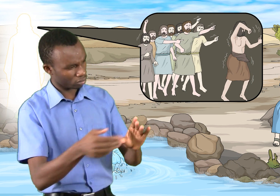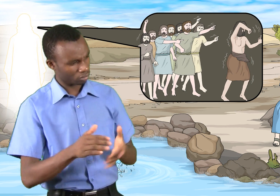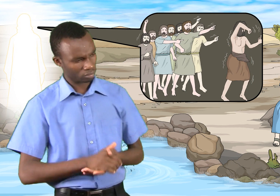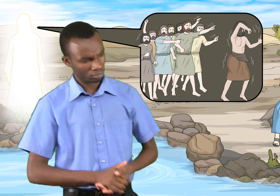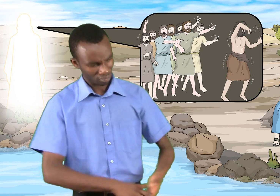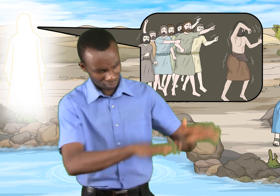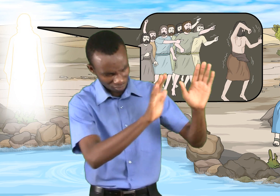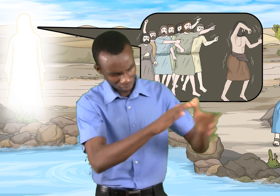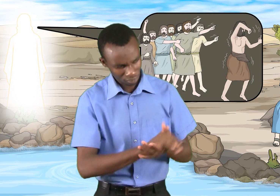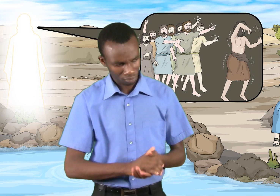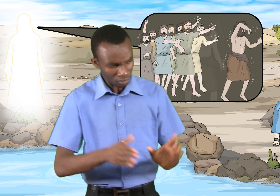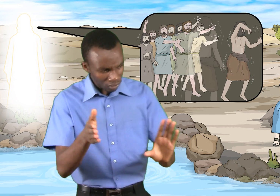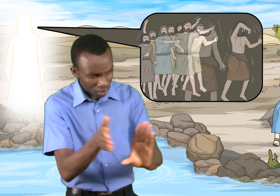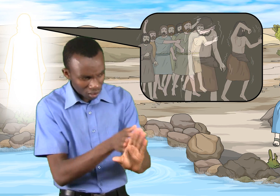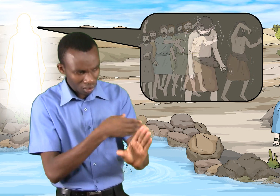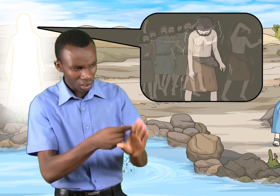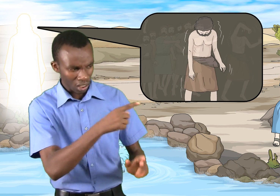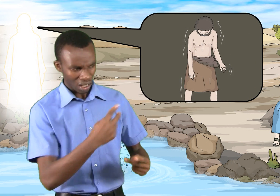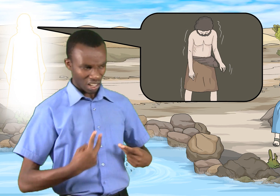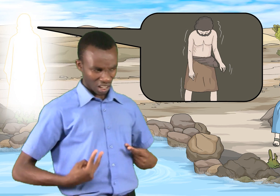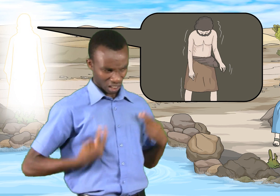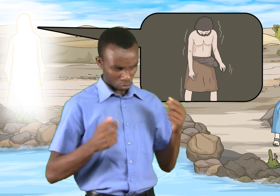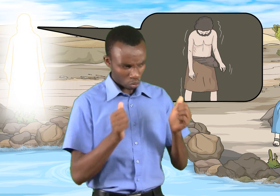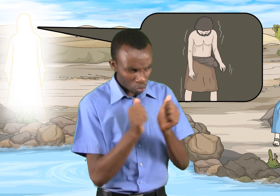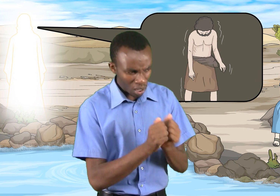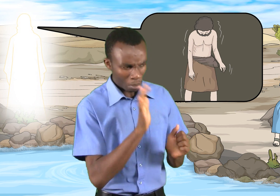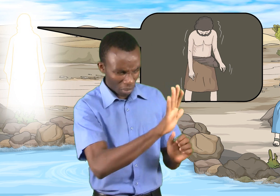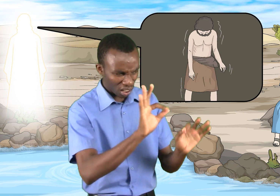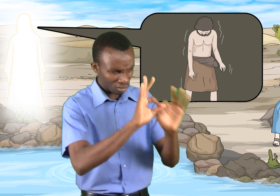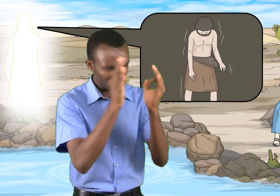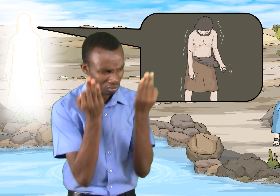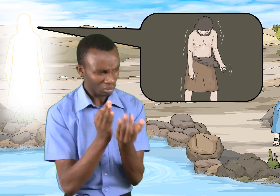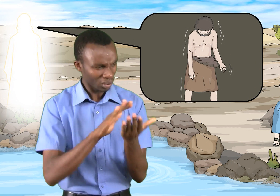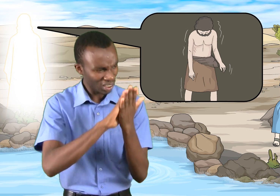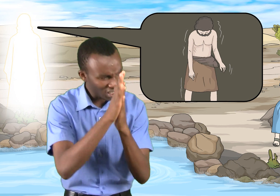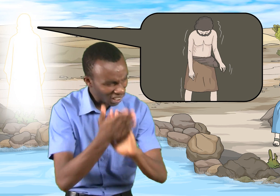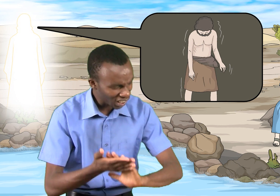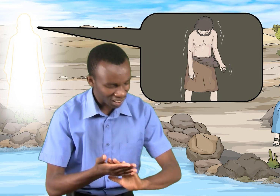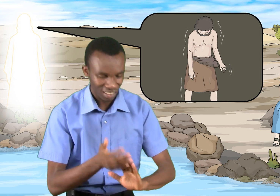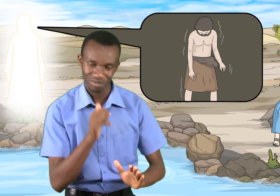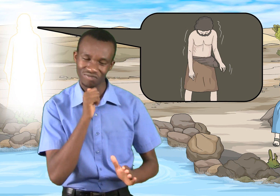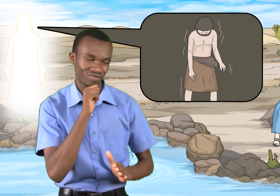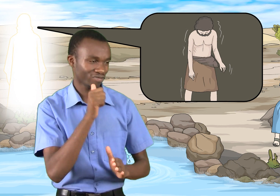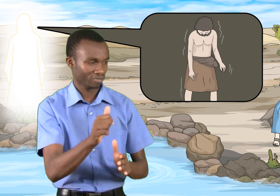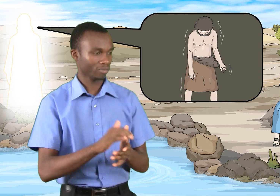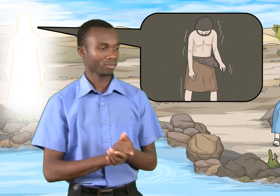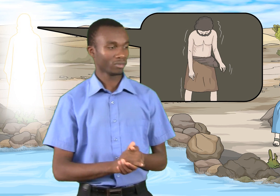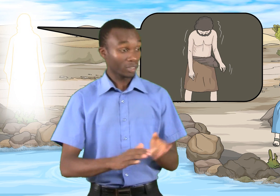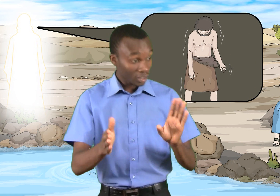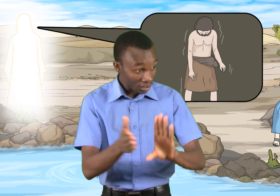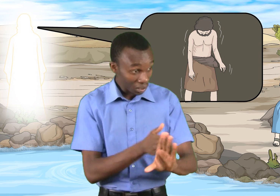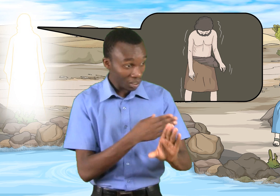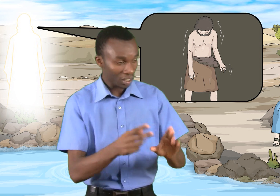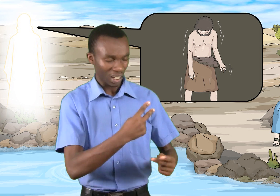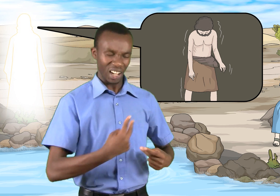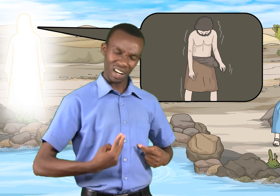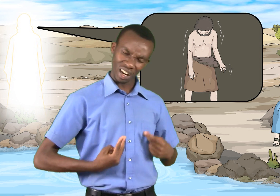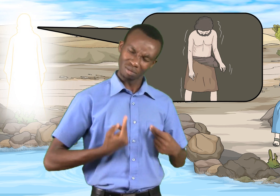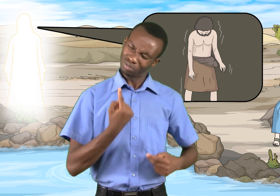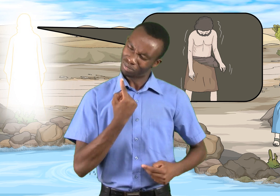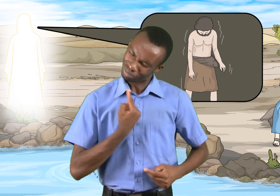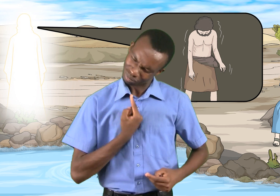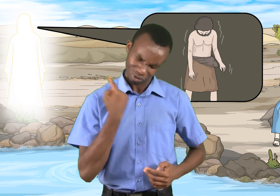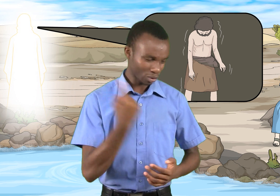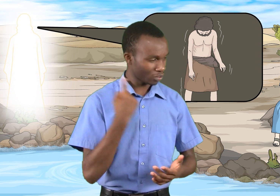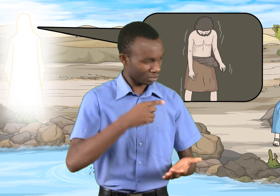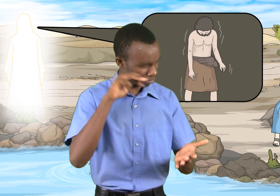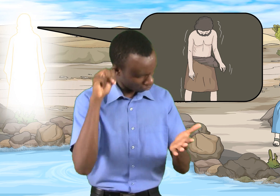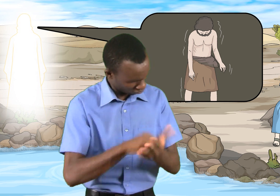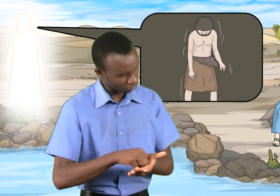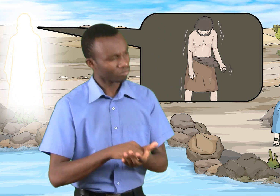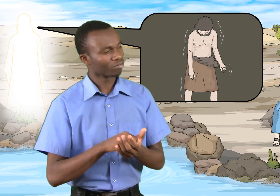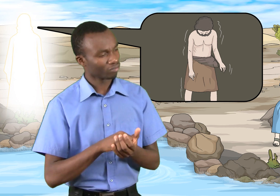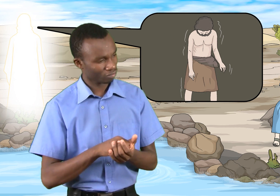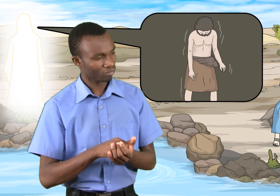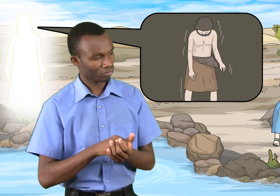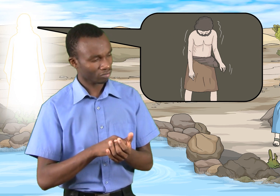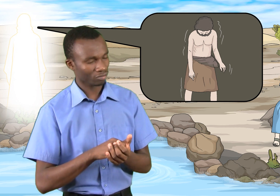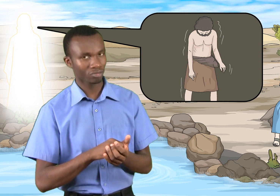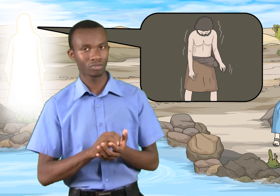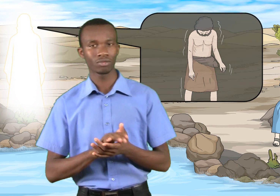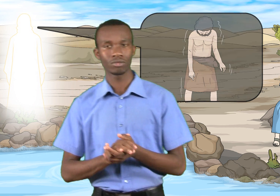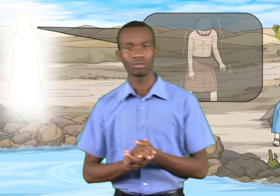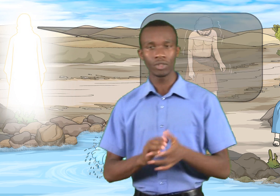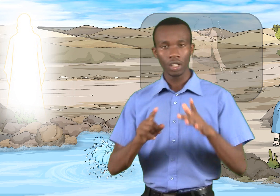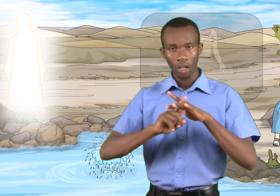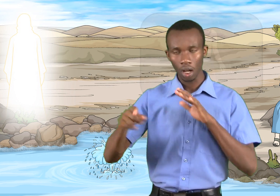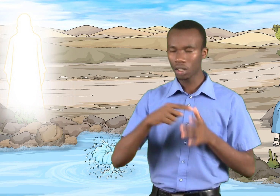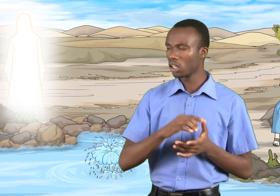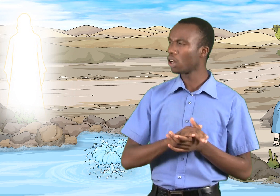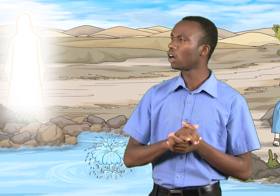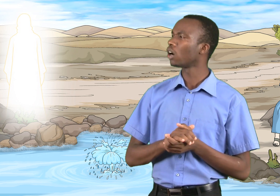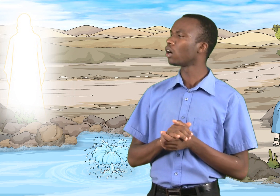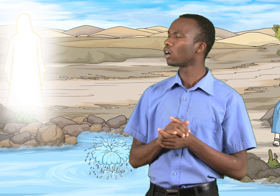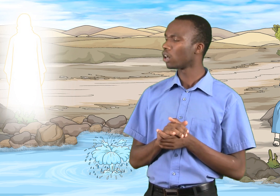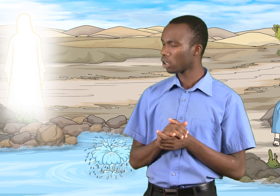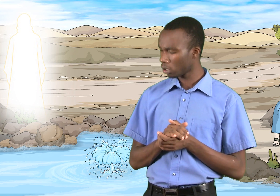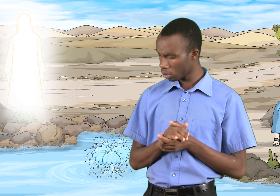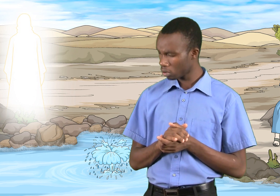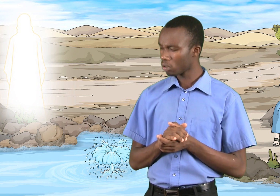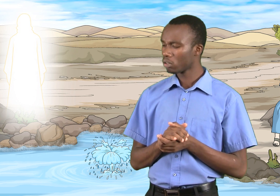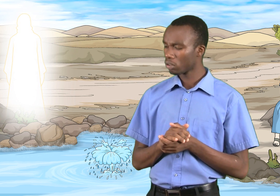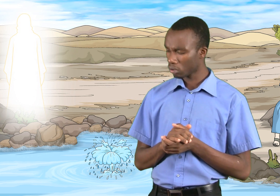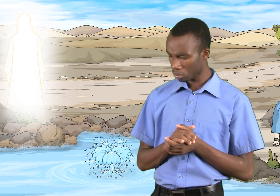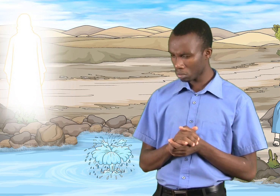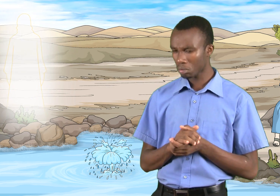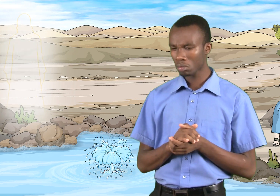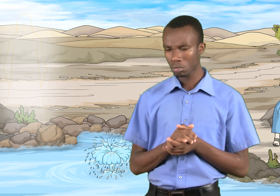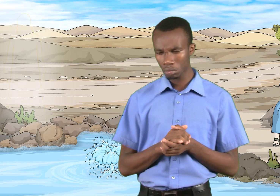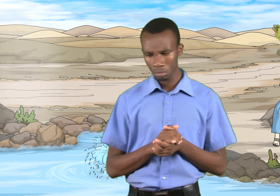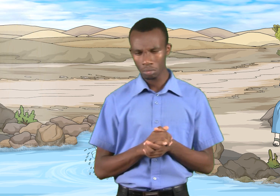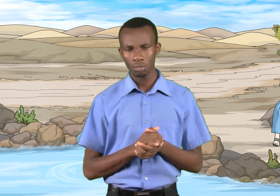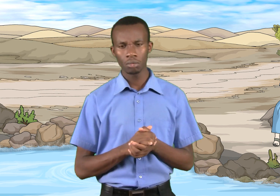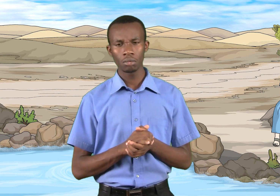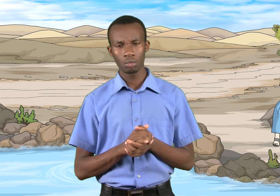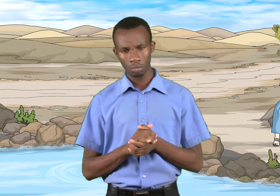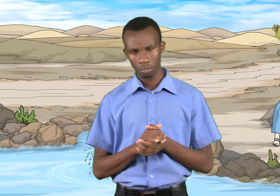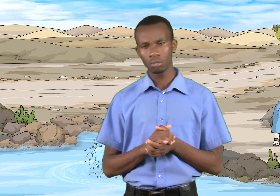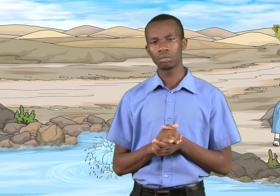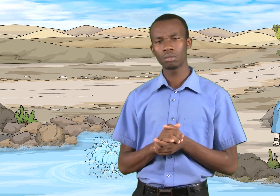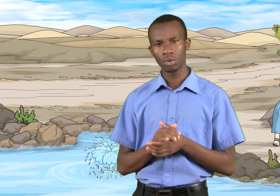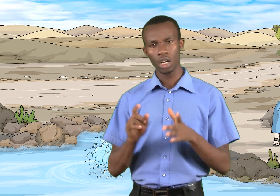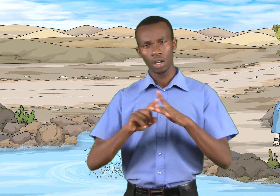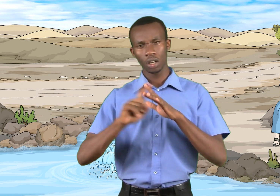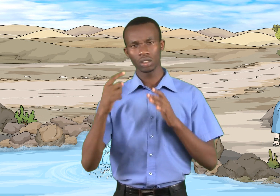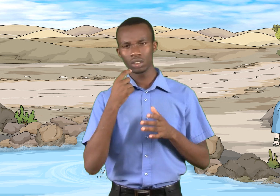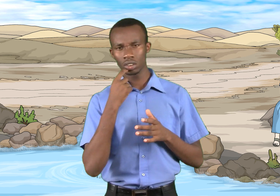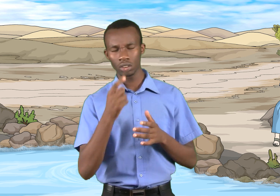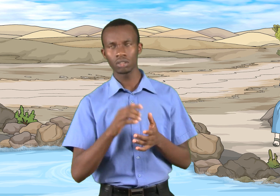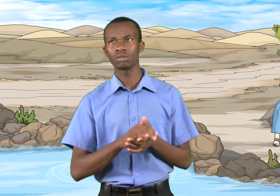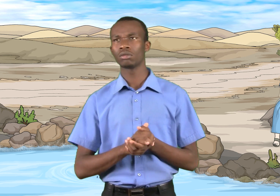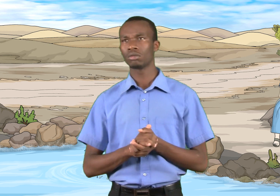he will live in hostility toward all his brothers.”